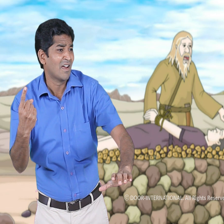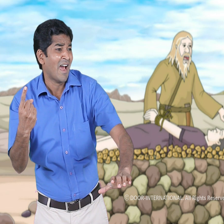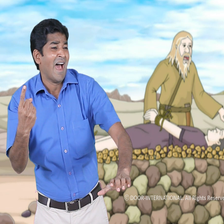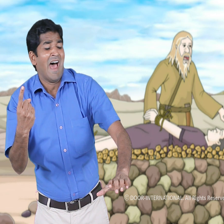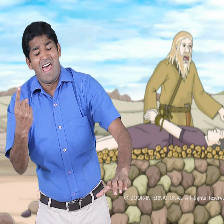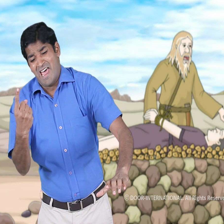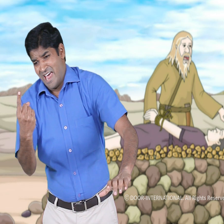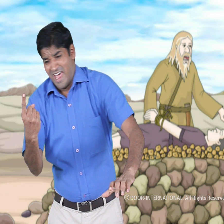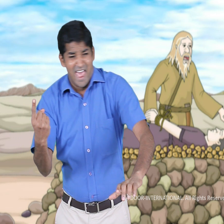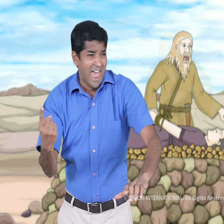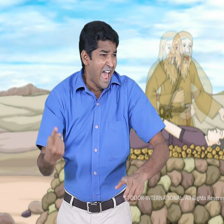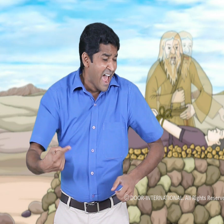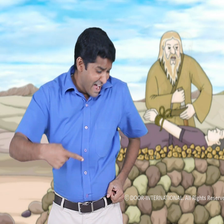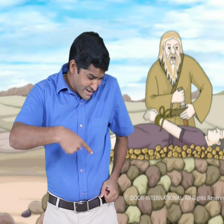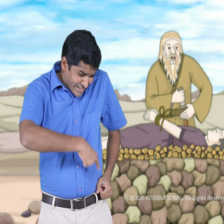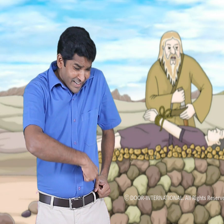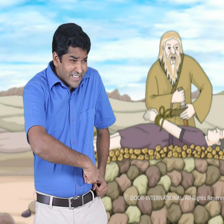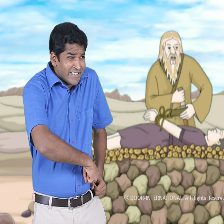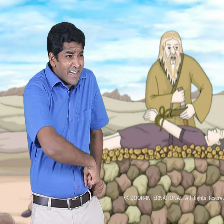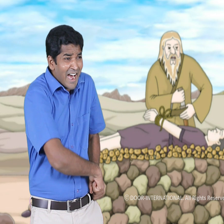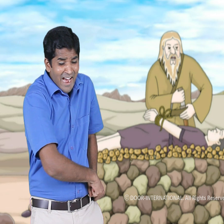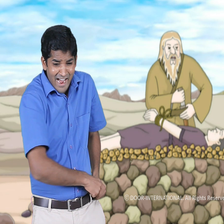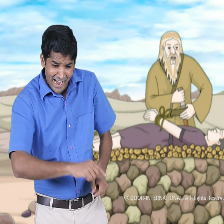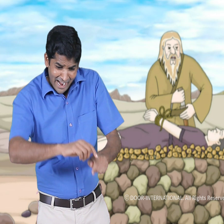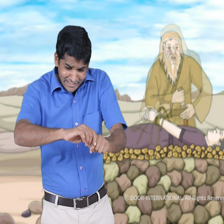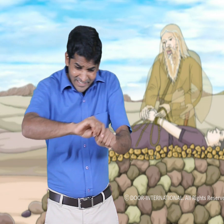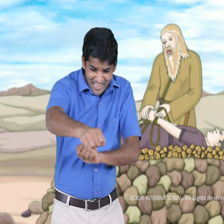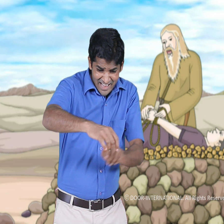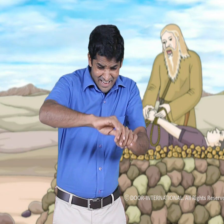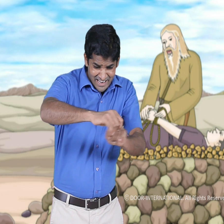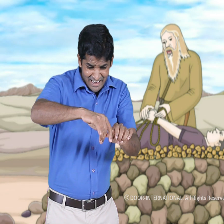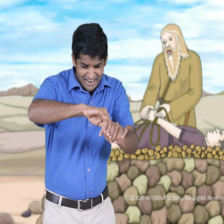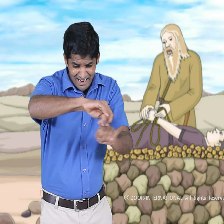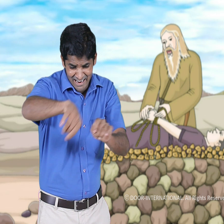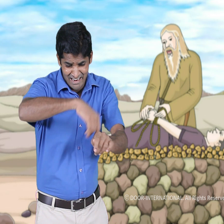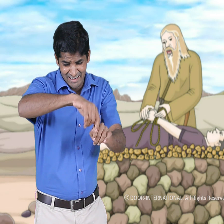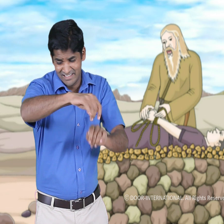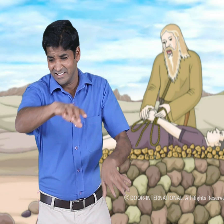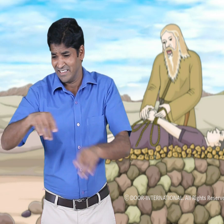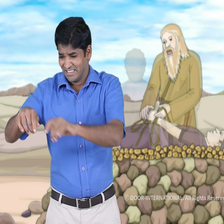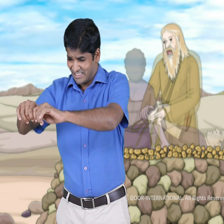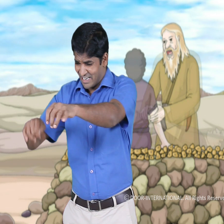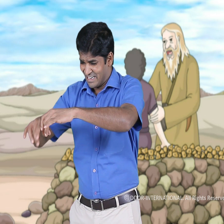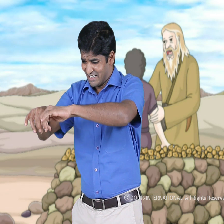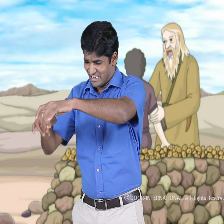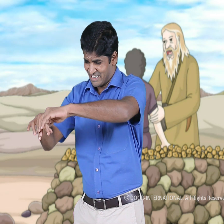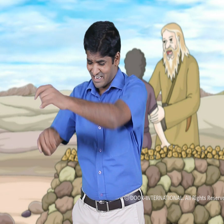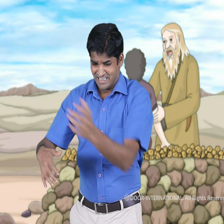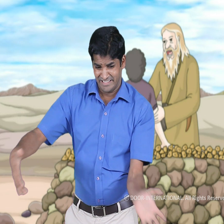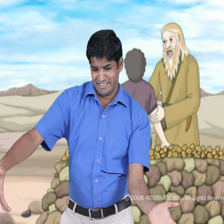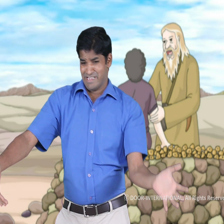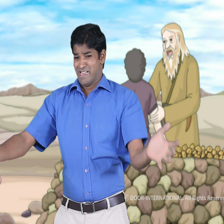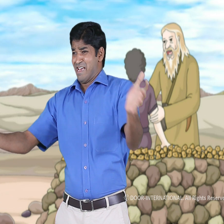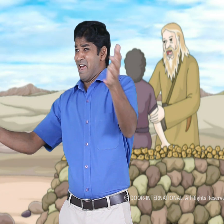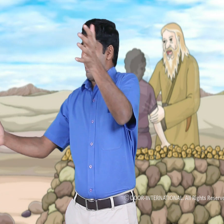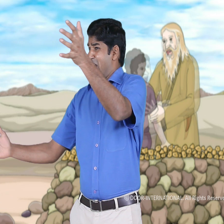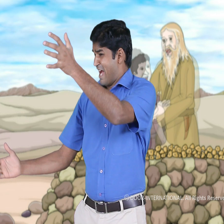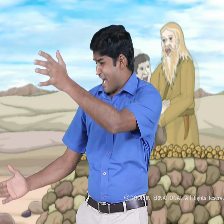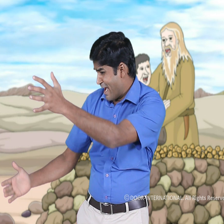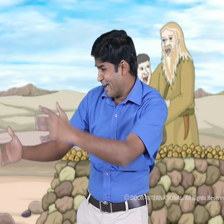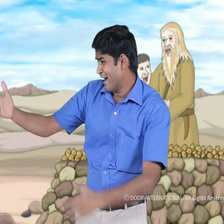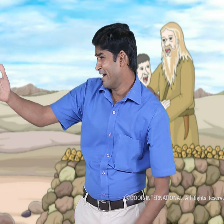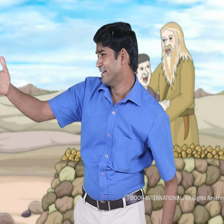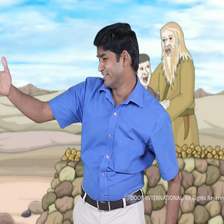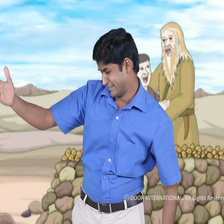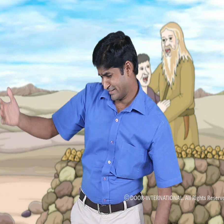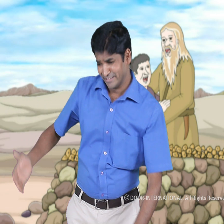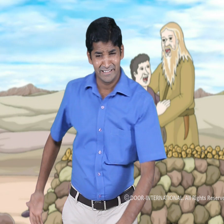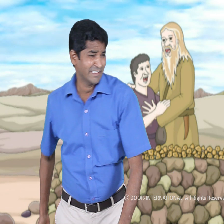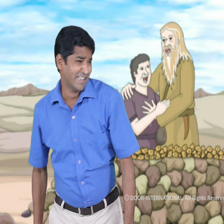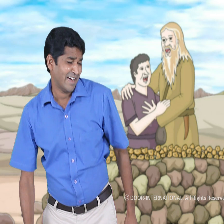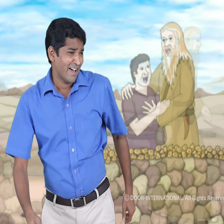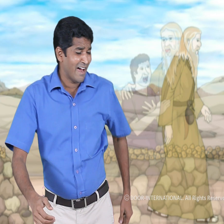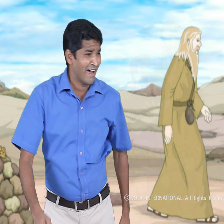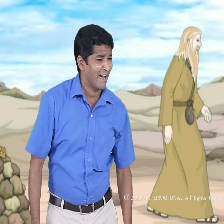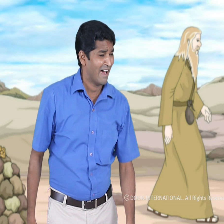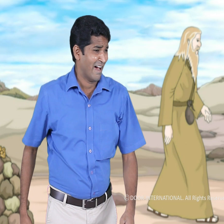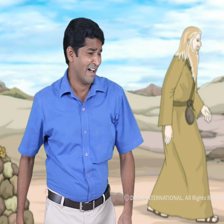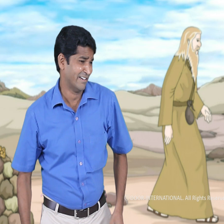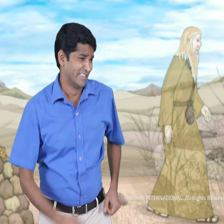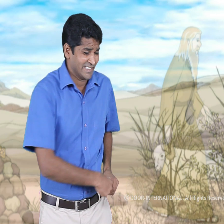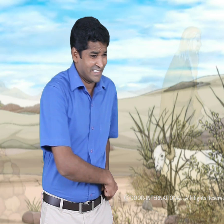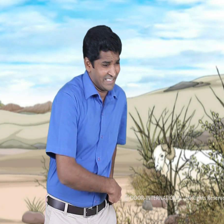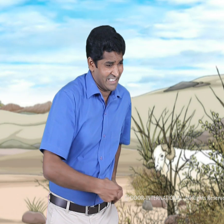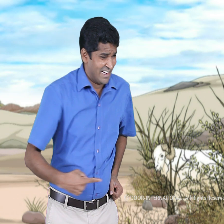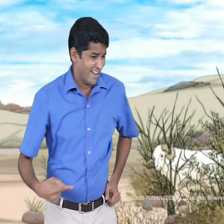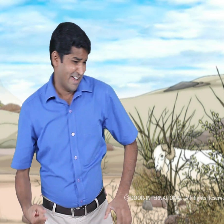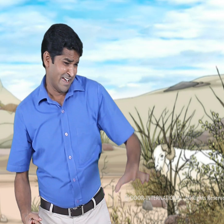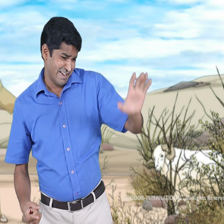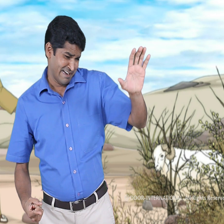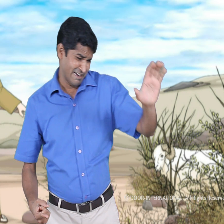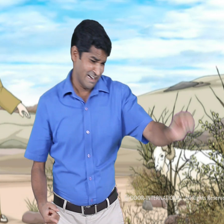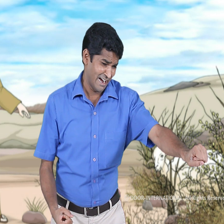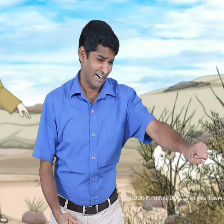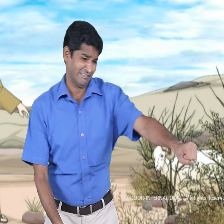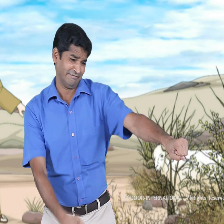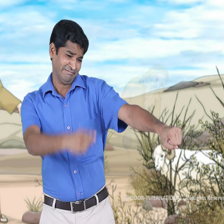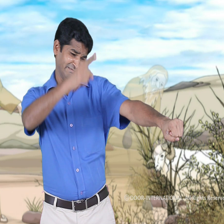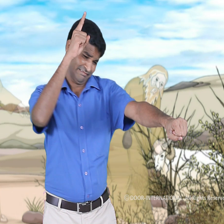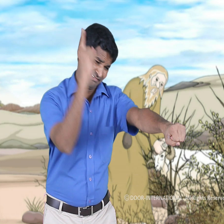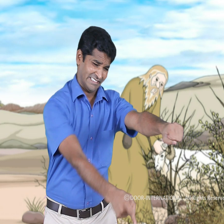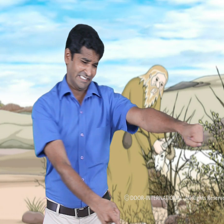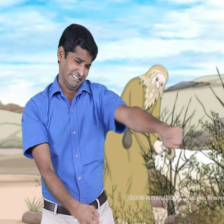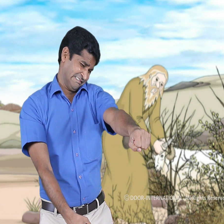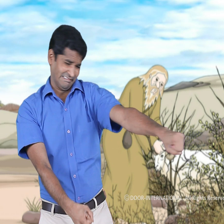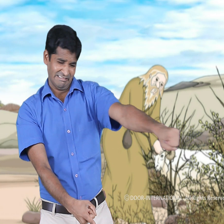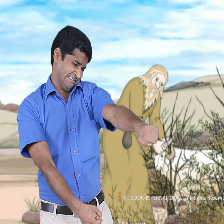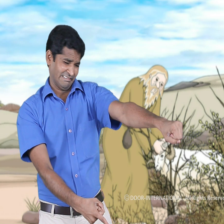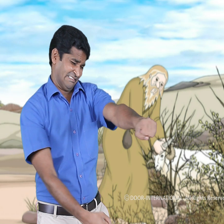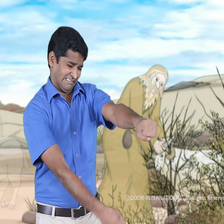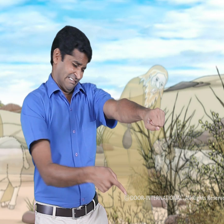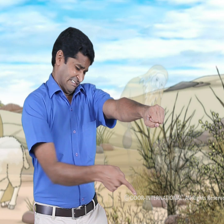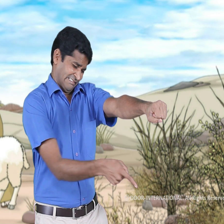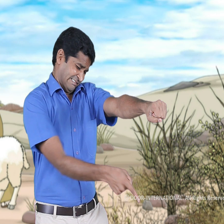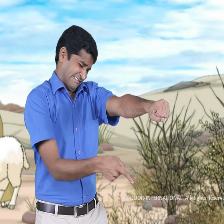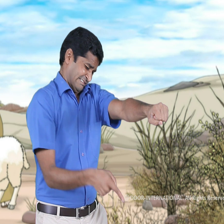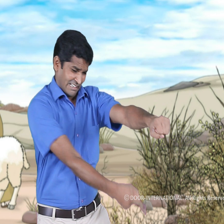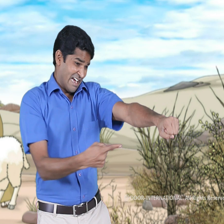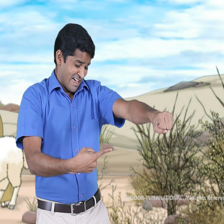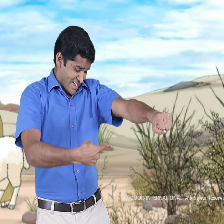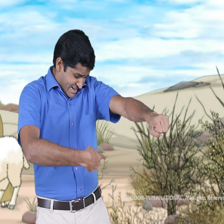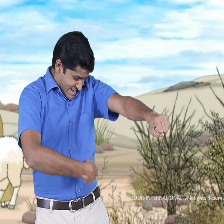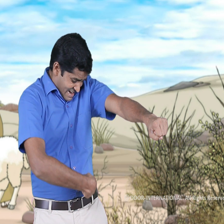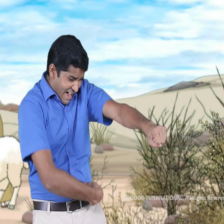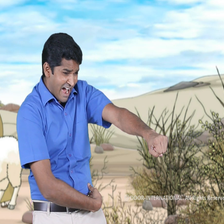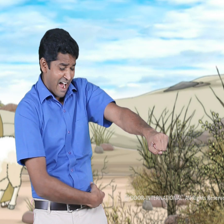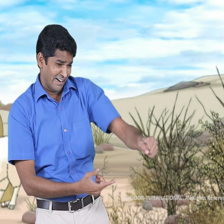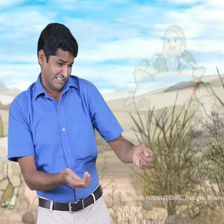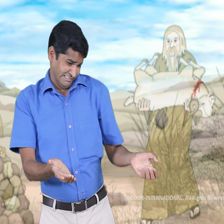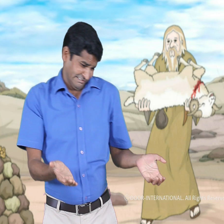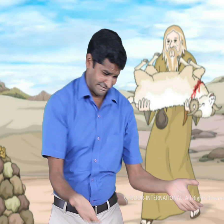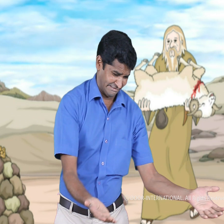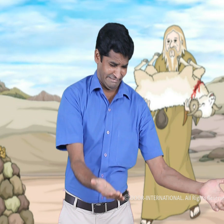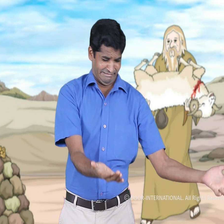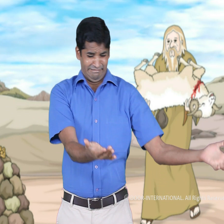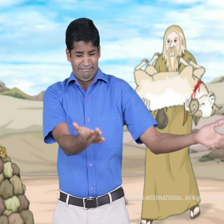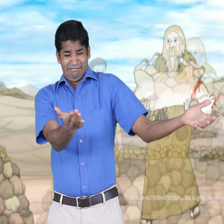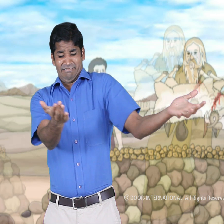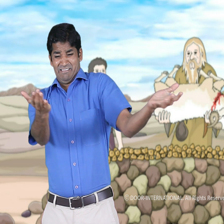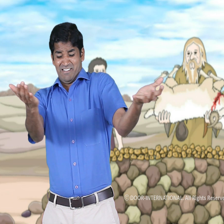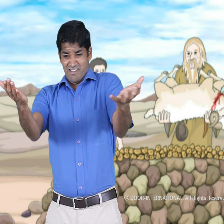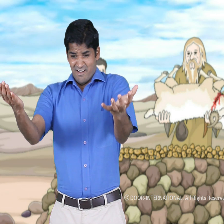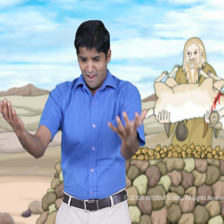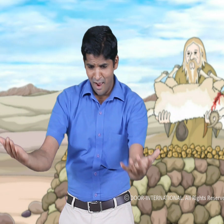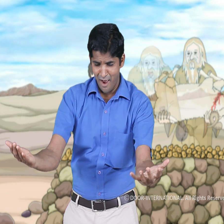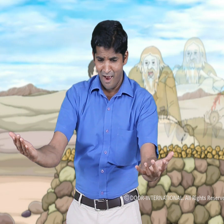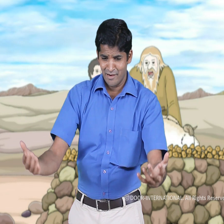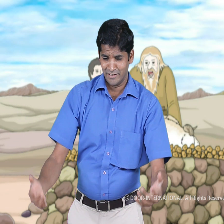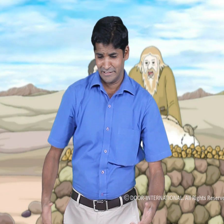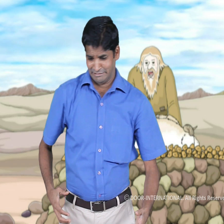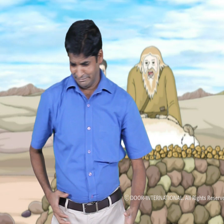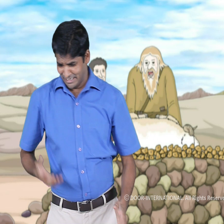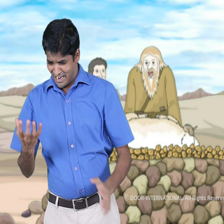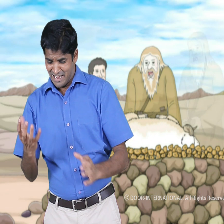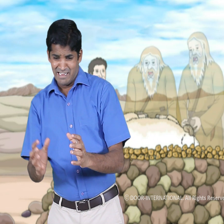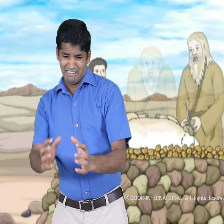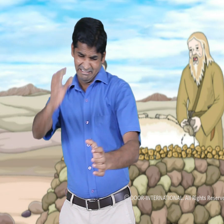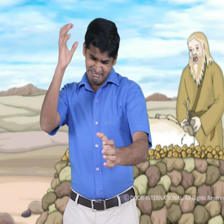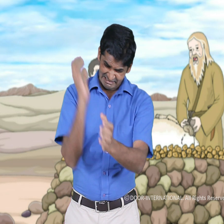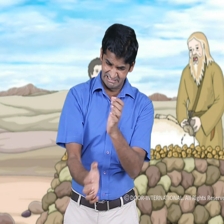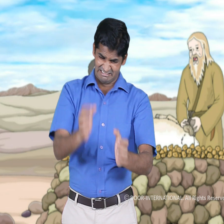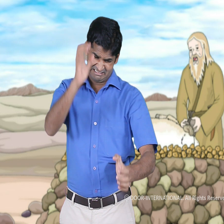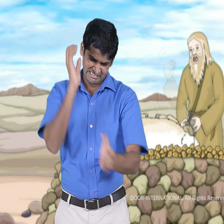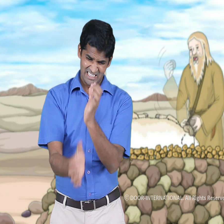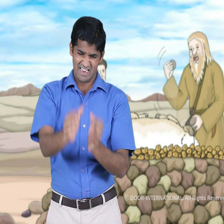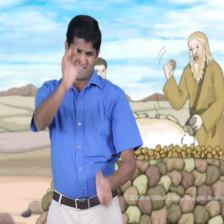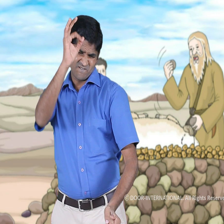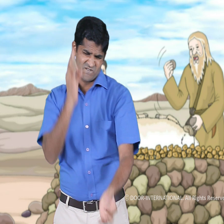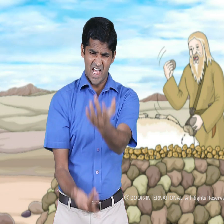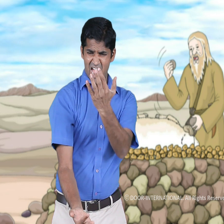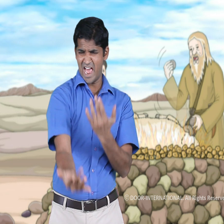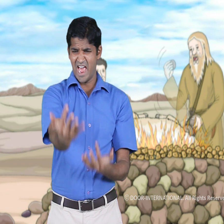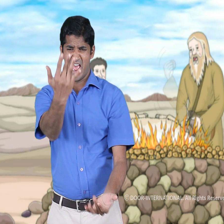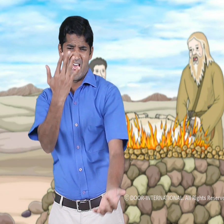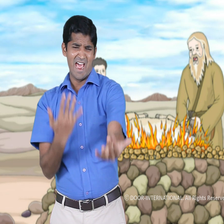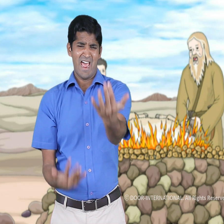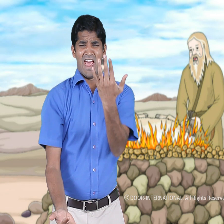Then Abraham looked up and saw behind him a ram in a thicket, caught by its horns.